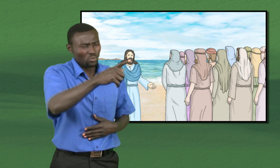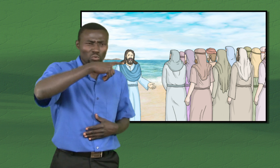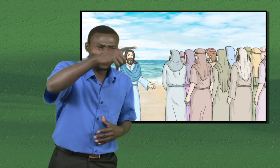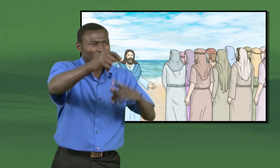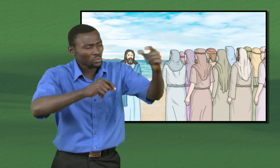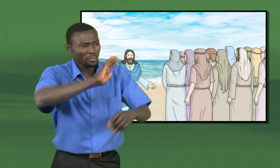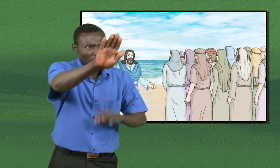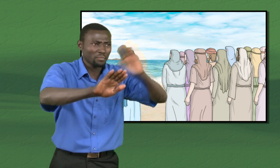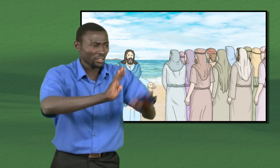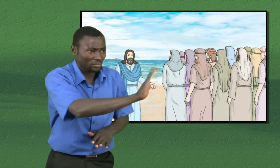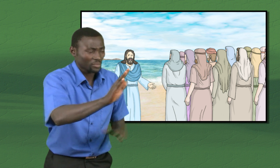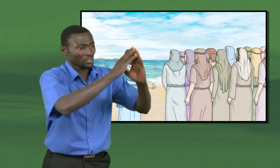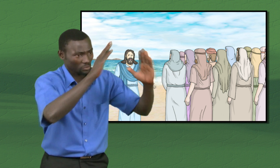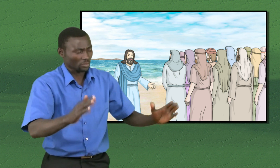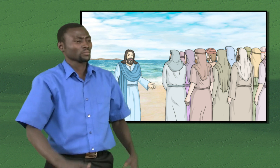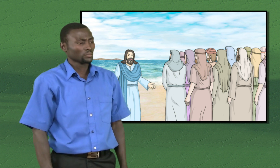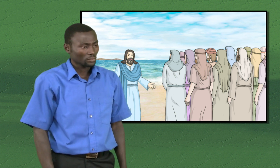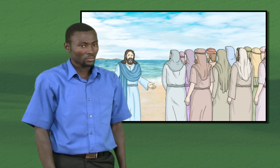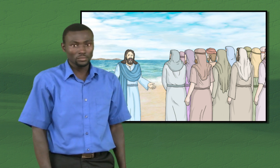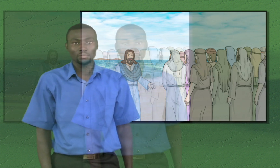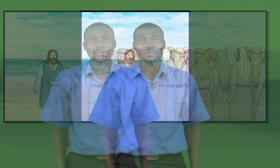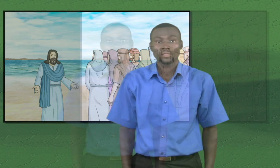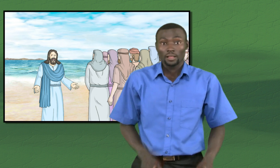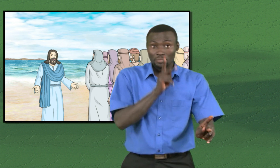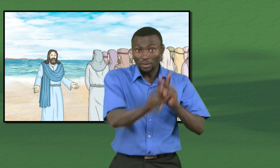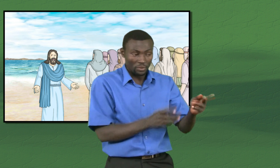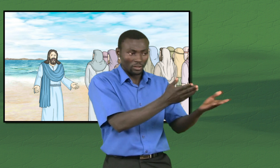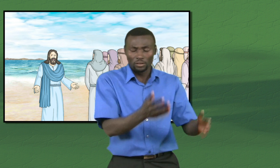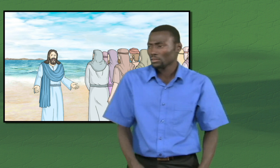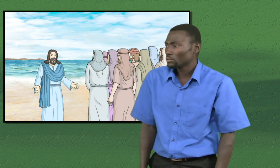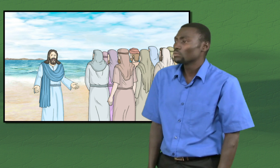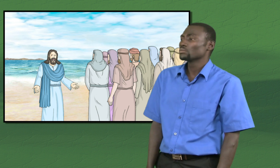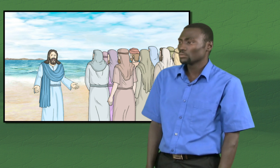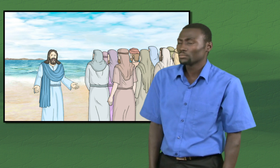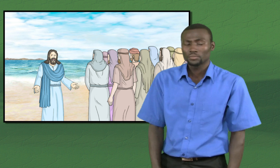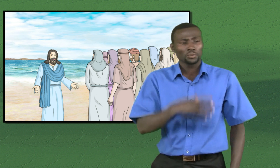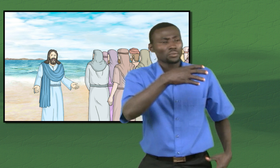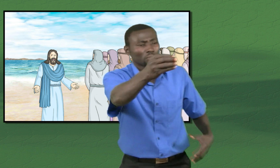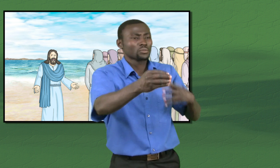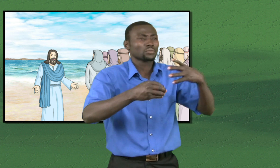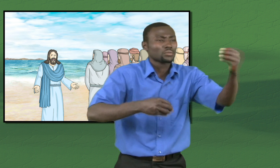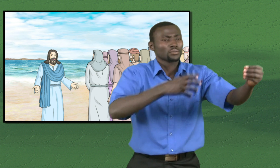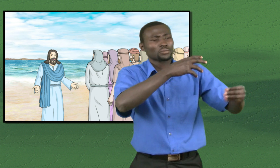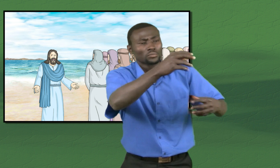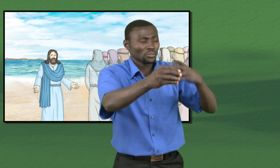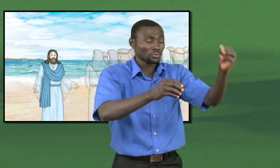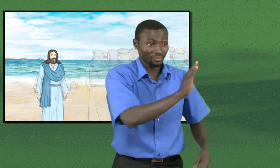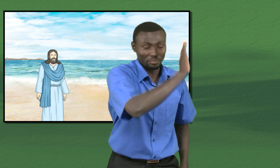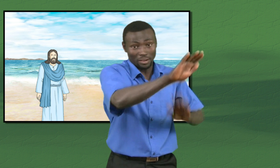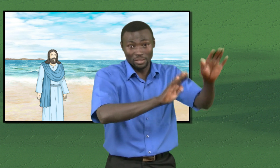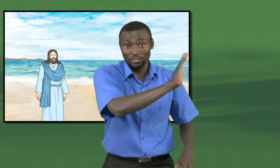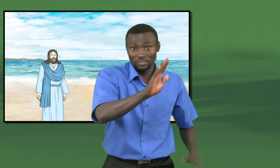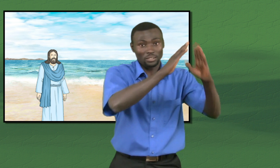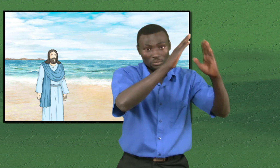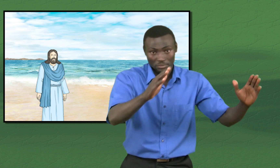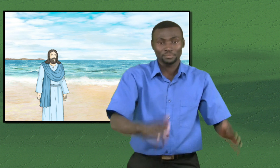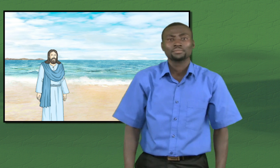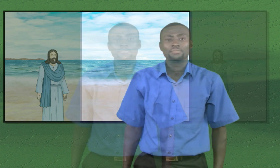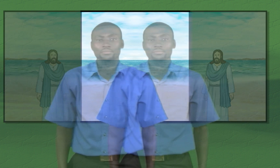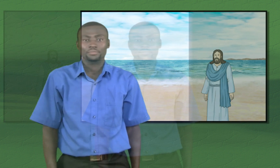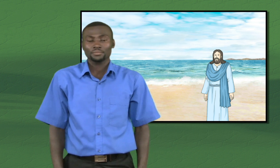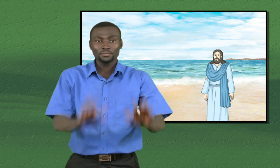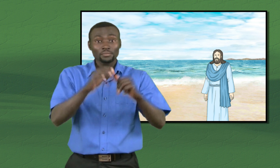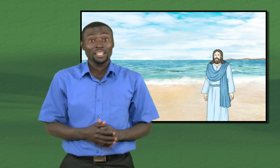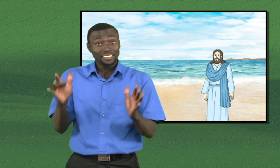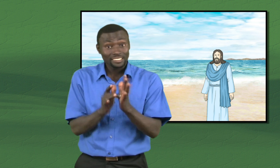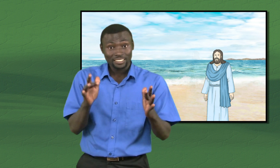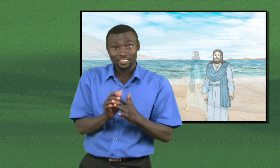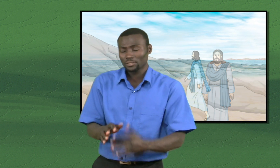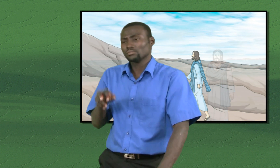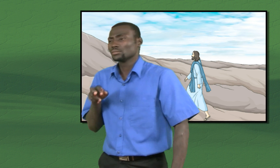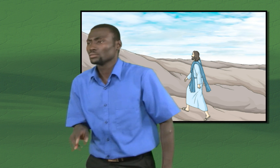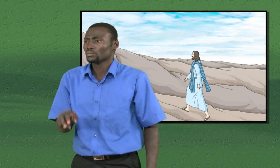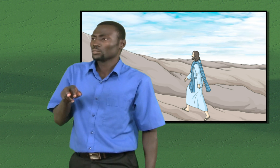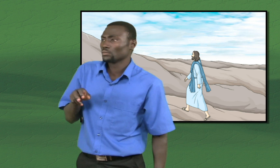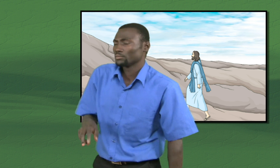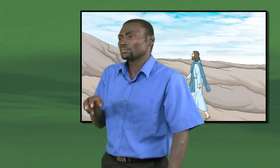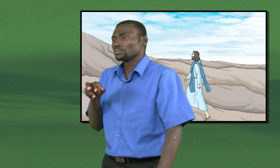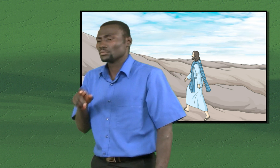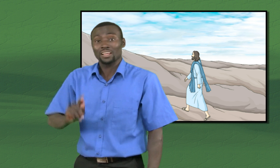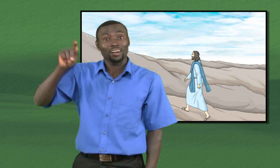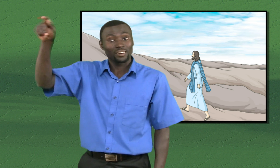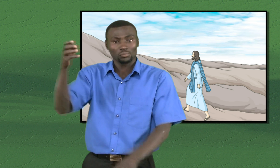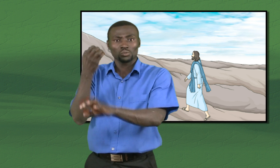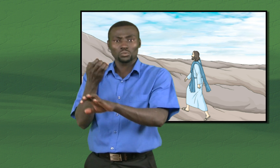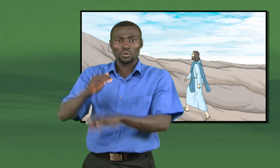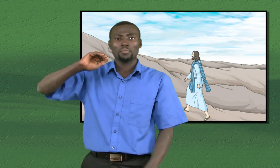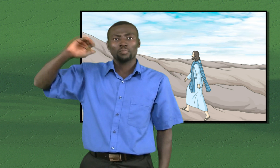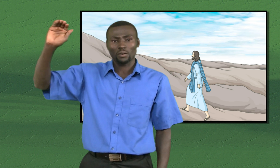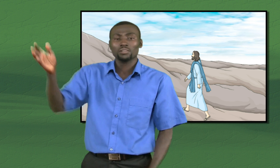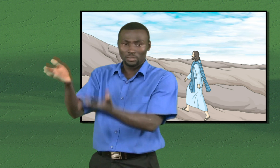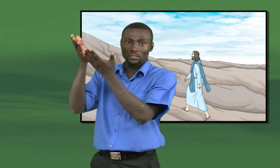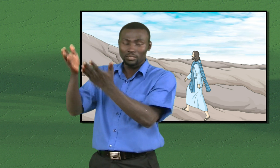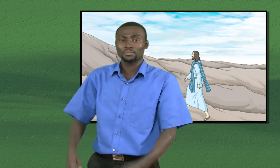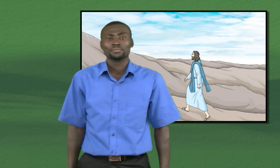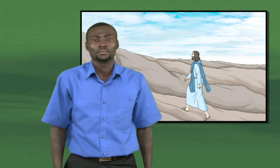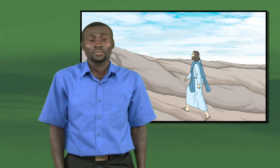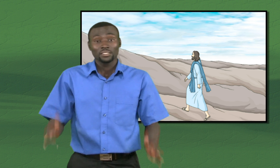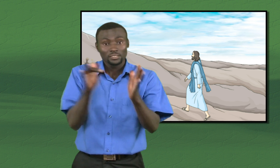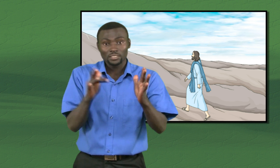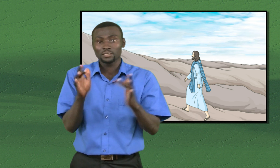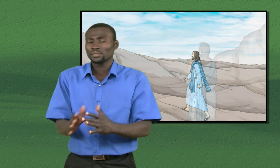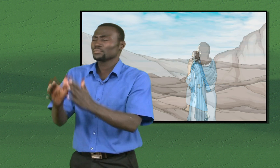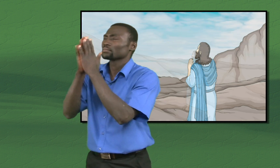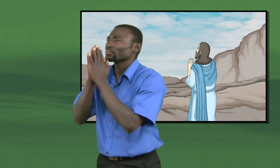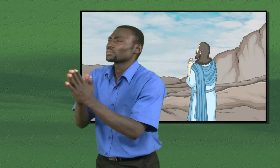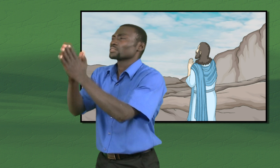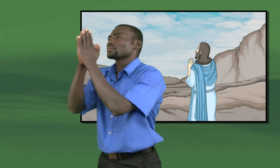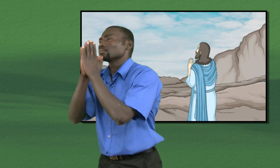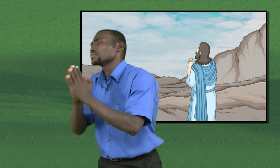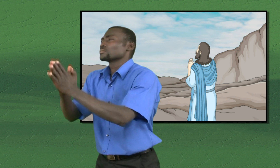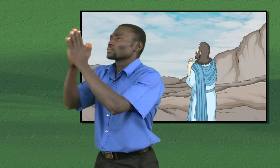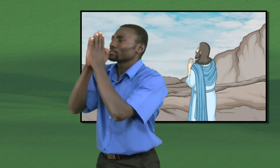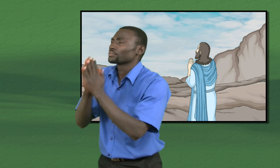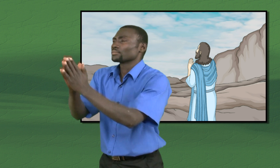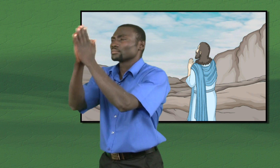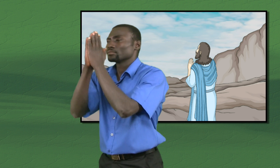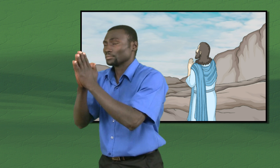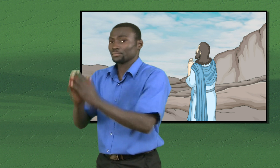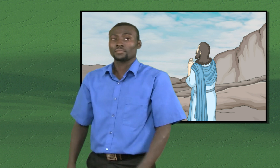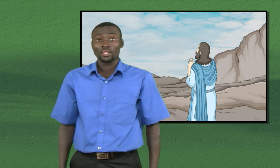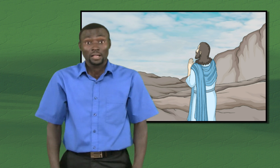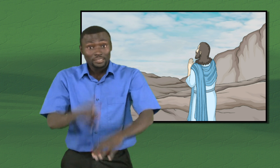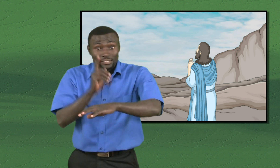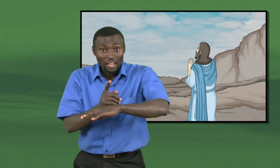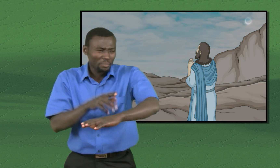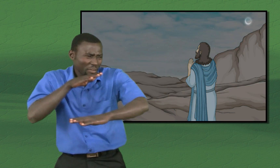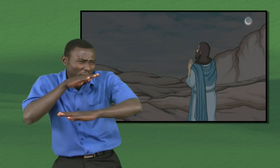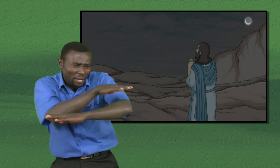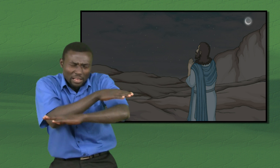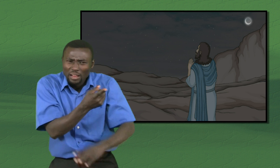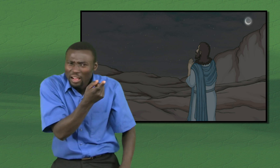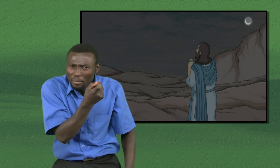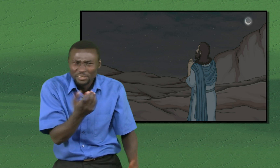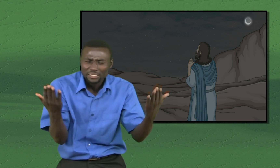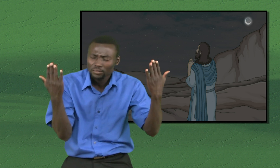After He had sent them away, He went up on the mountain by Himself to pray.